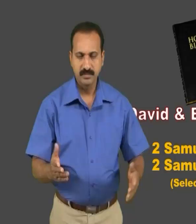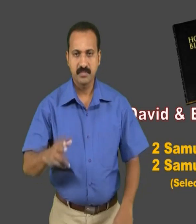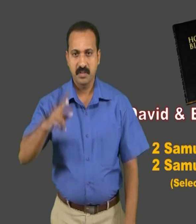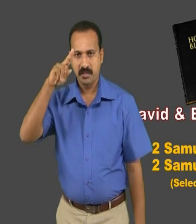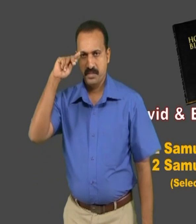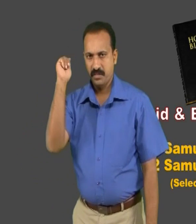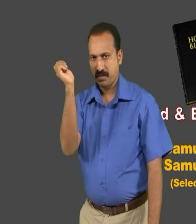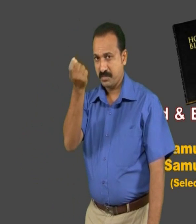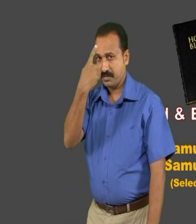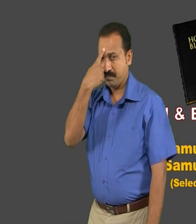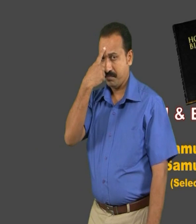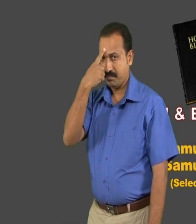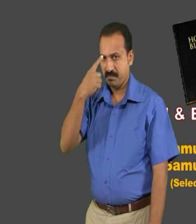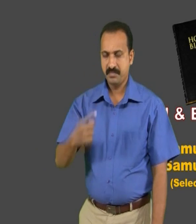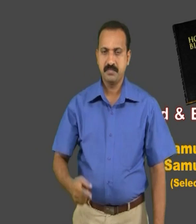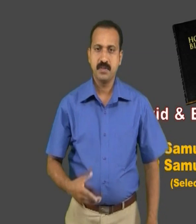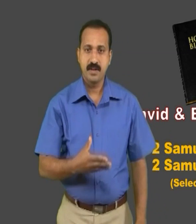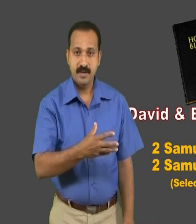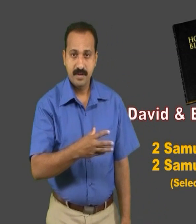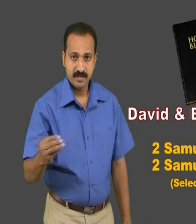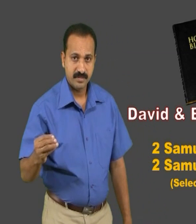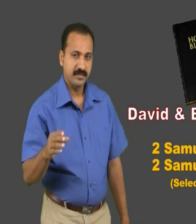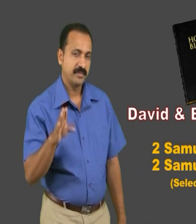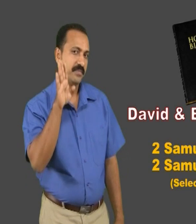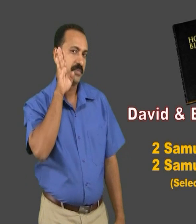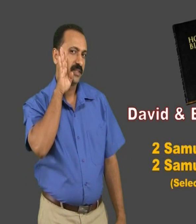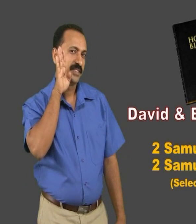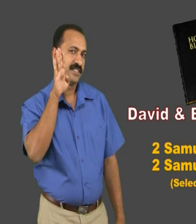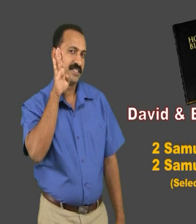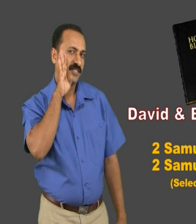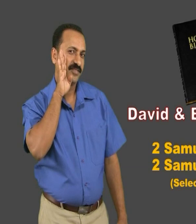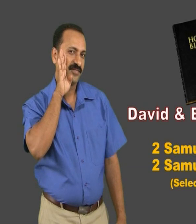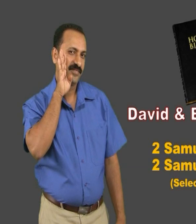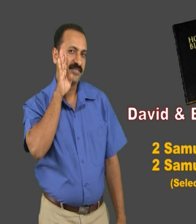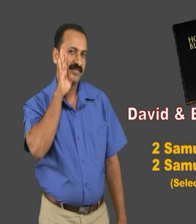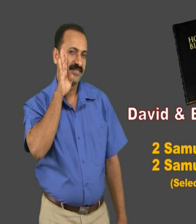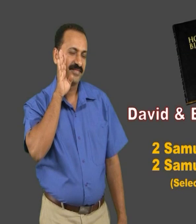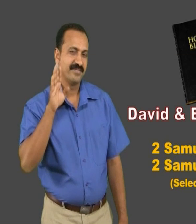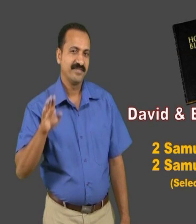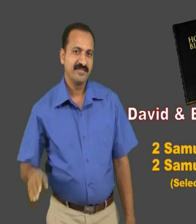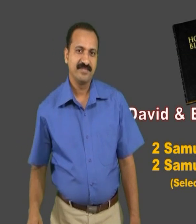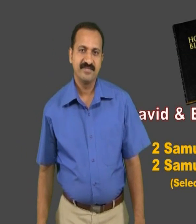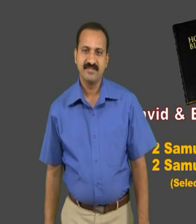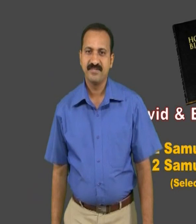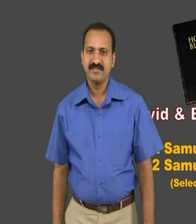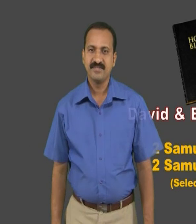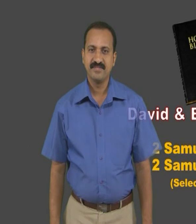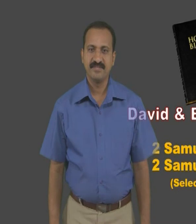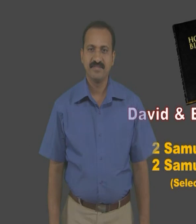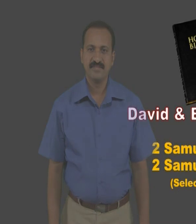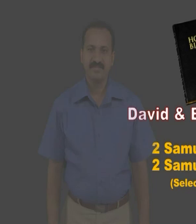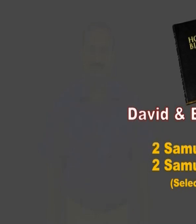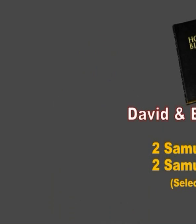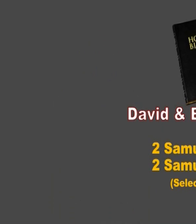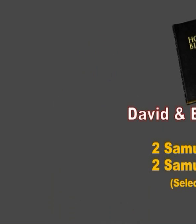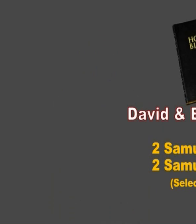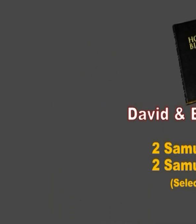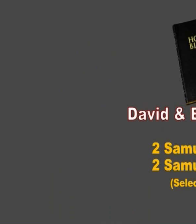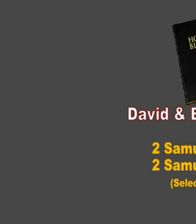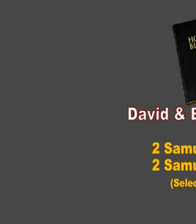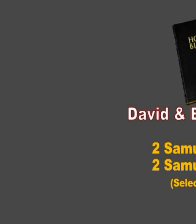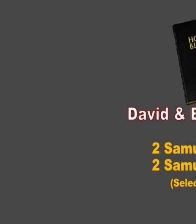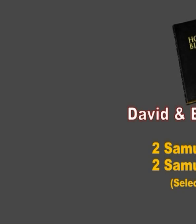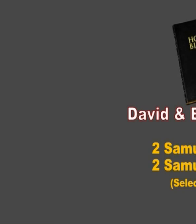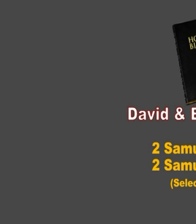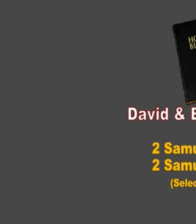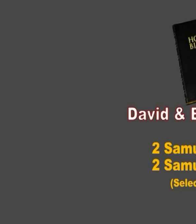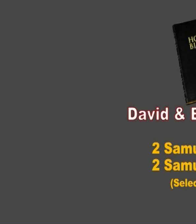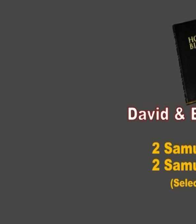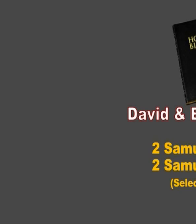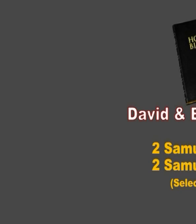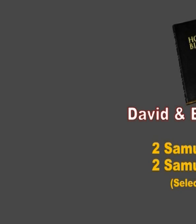David and Bathsheba